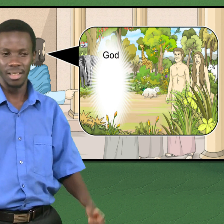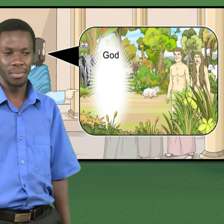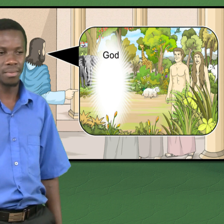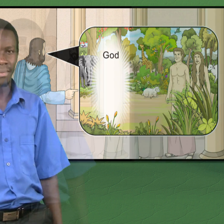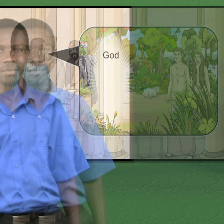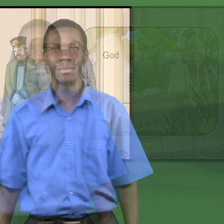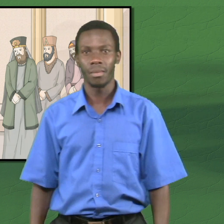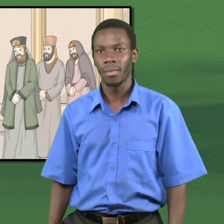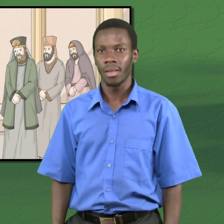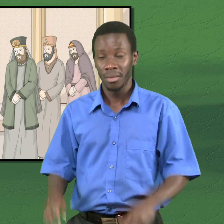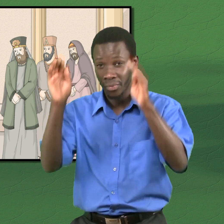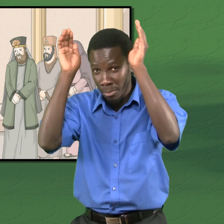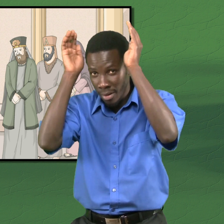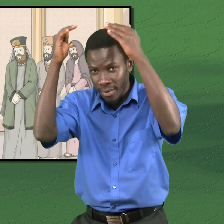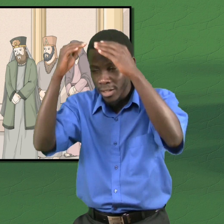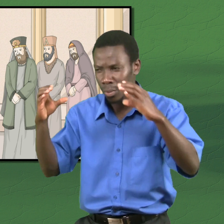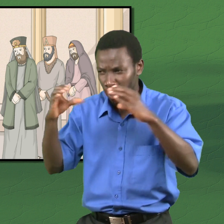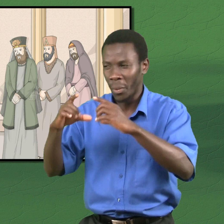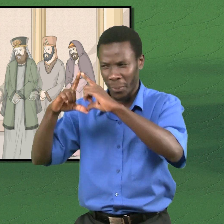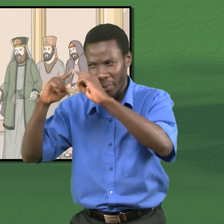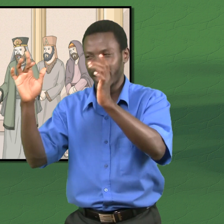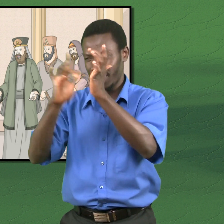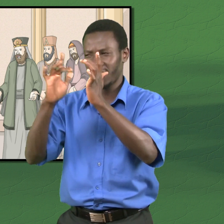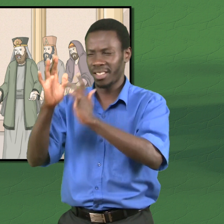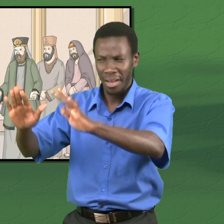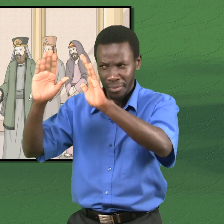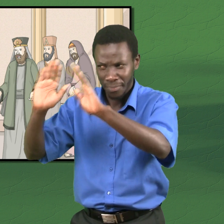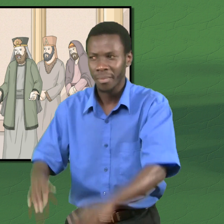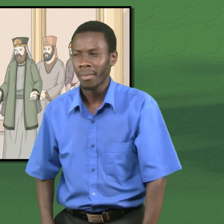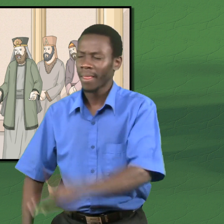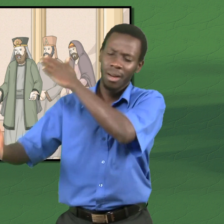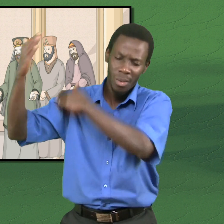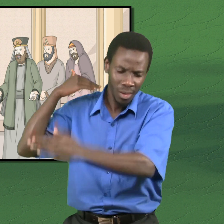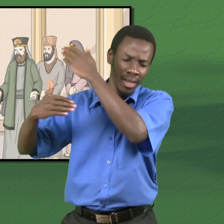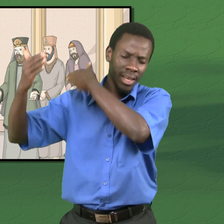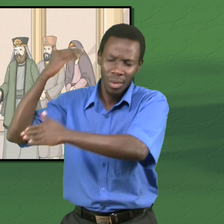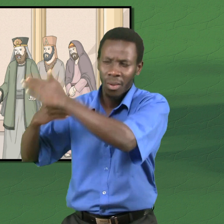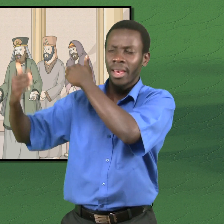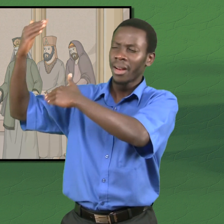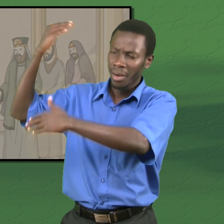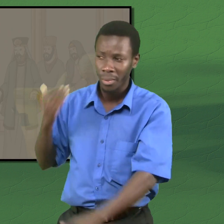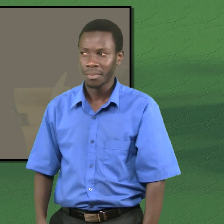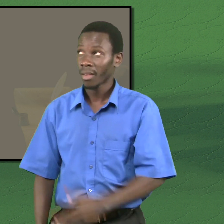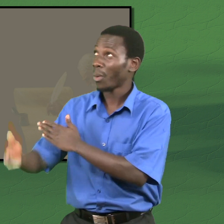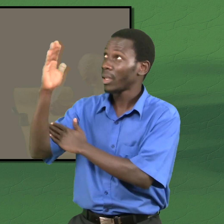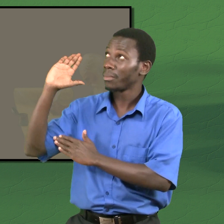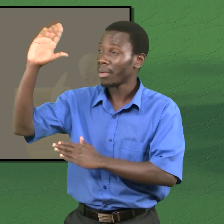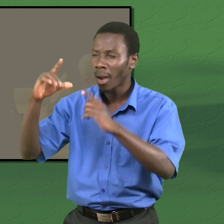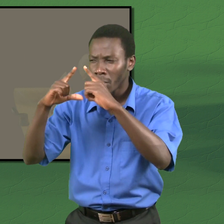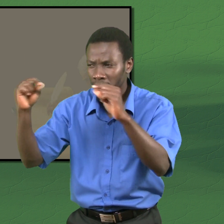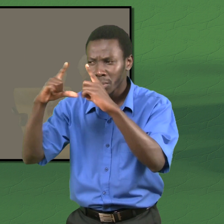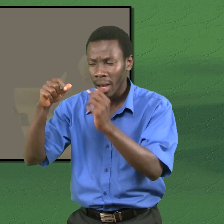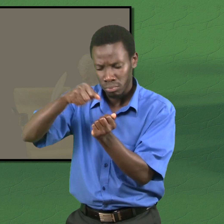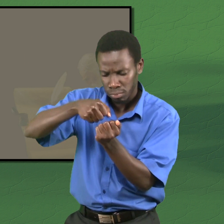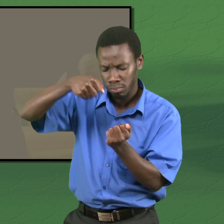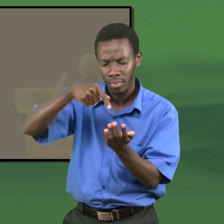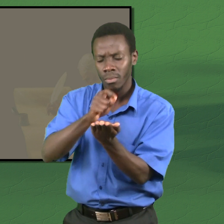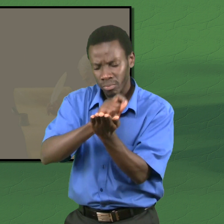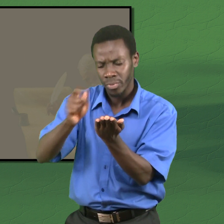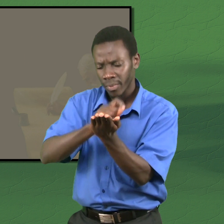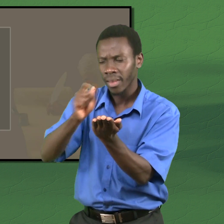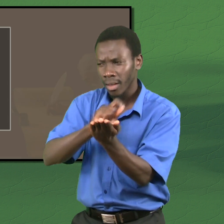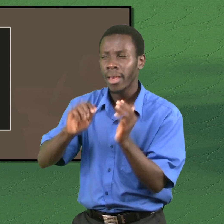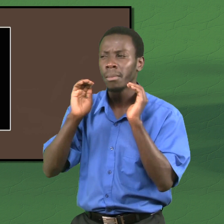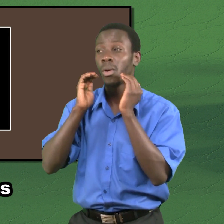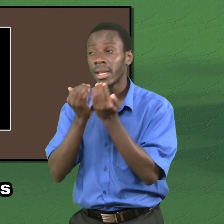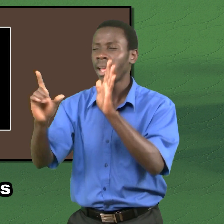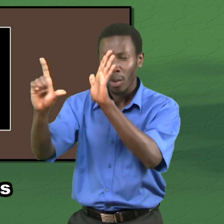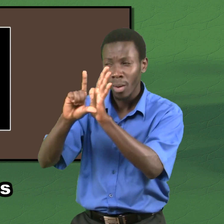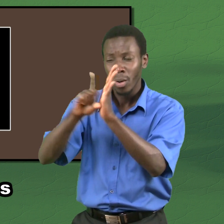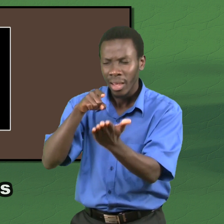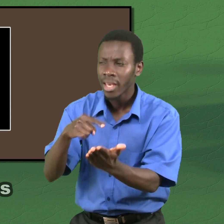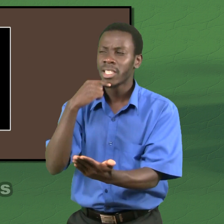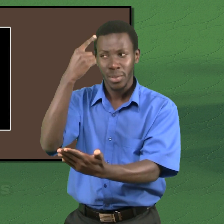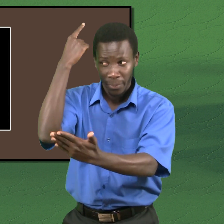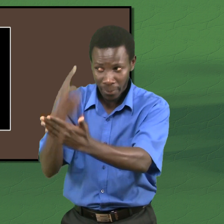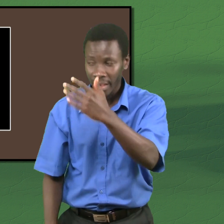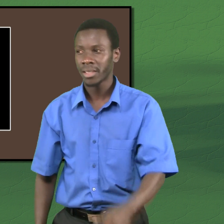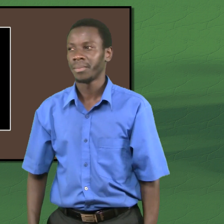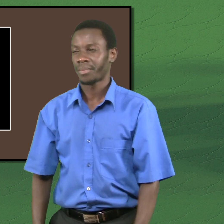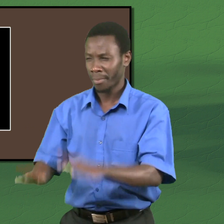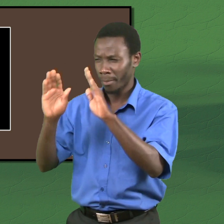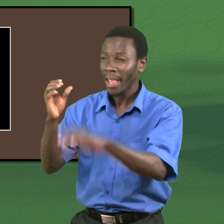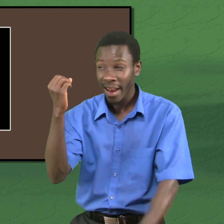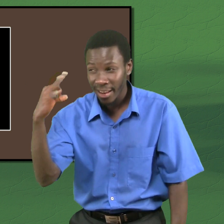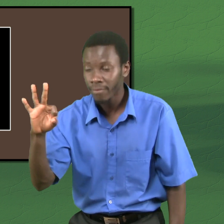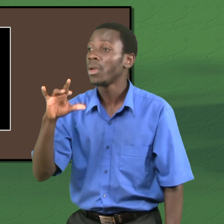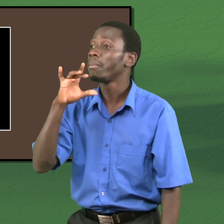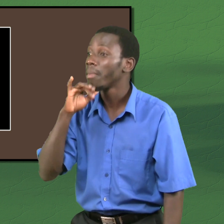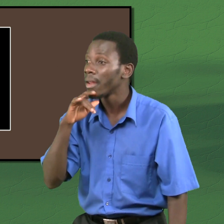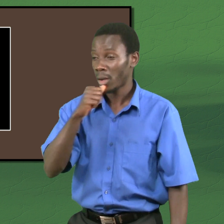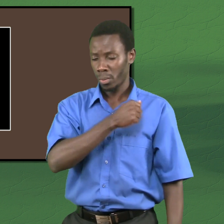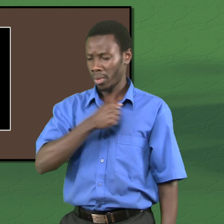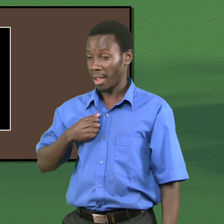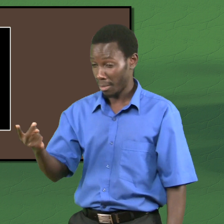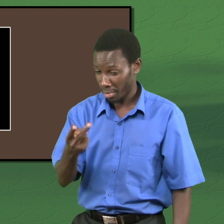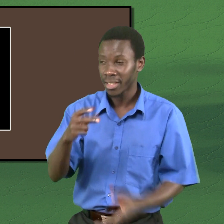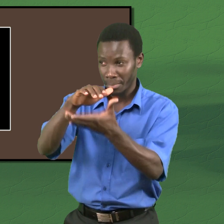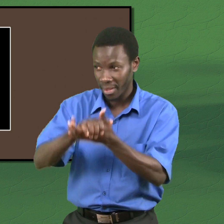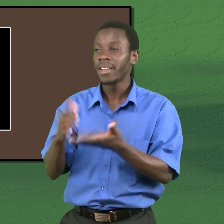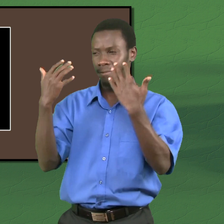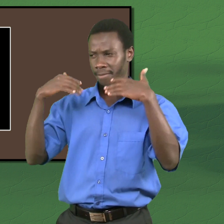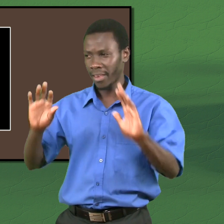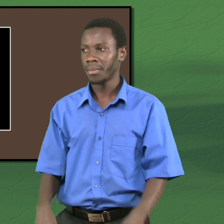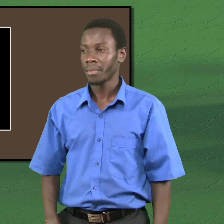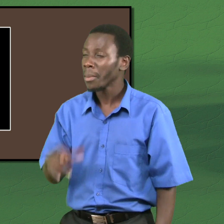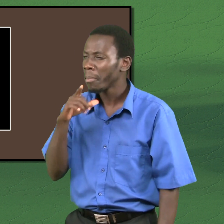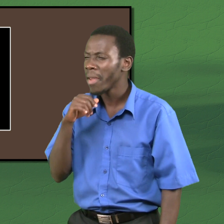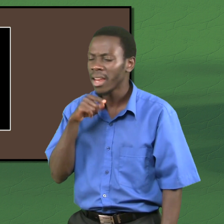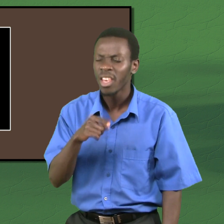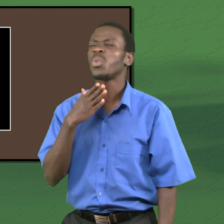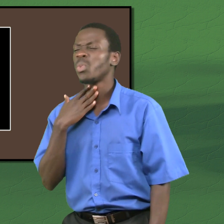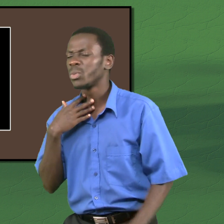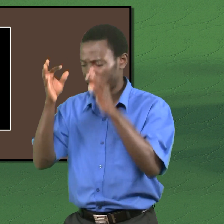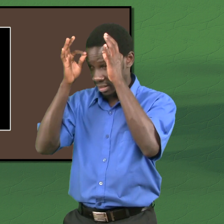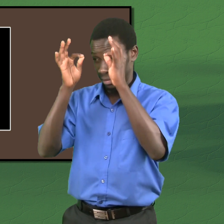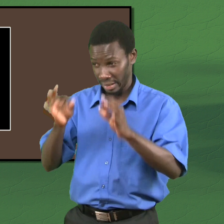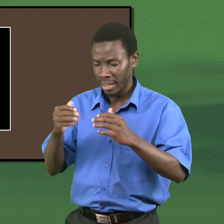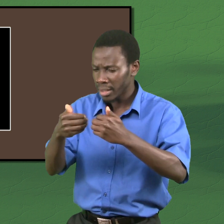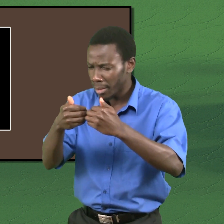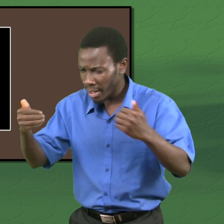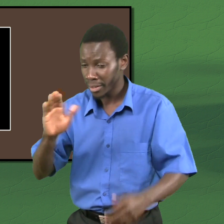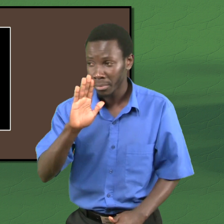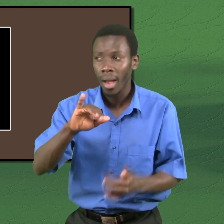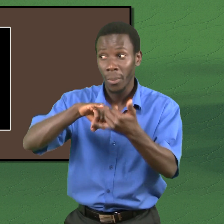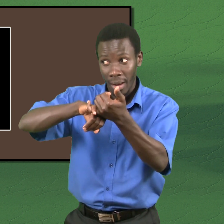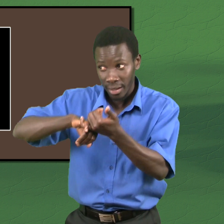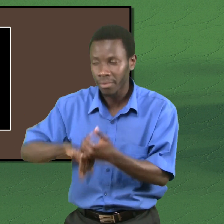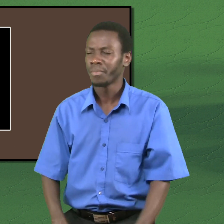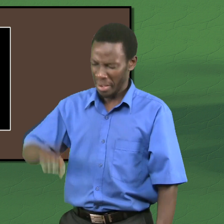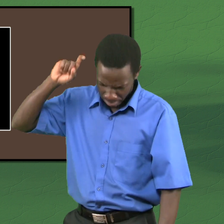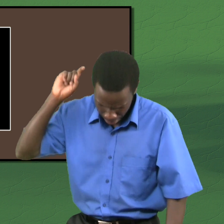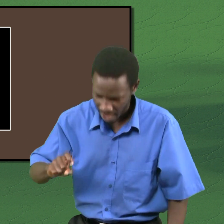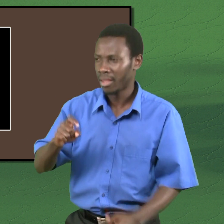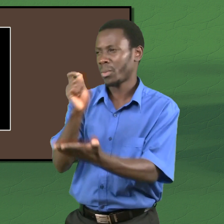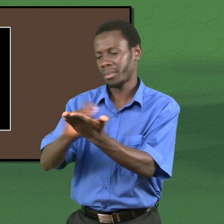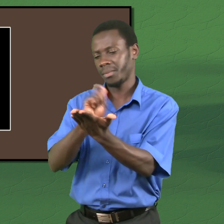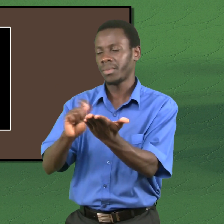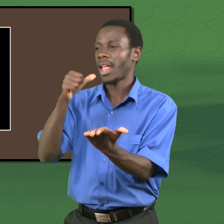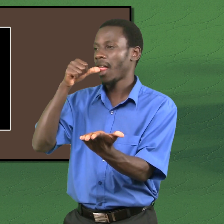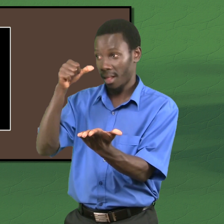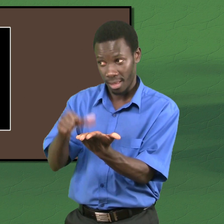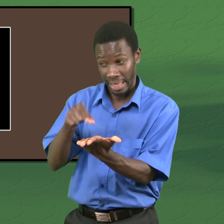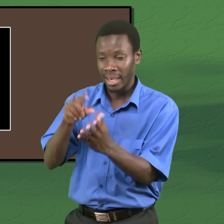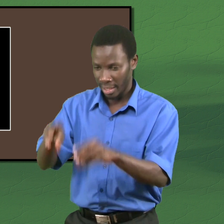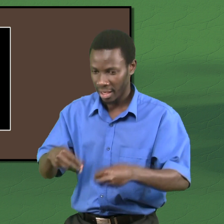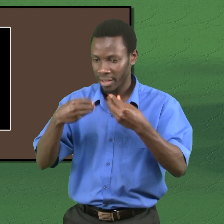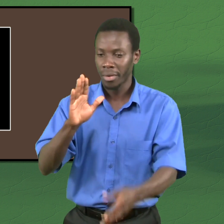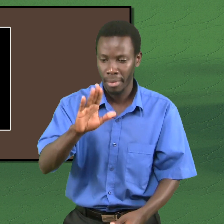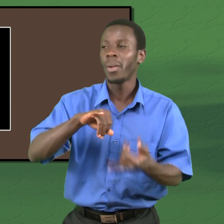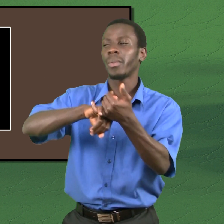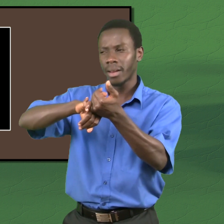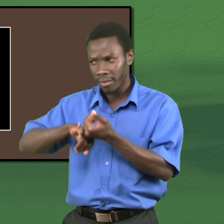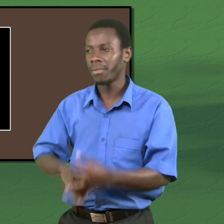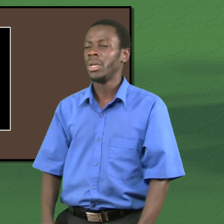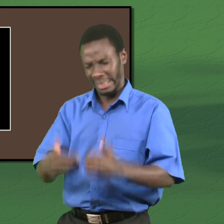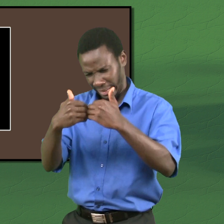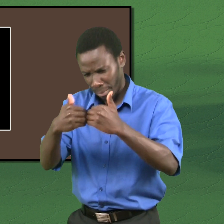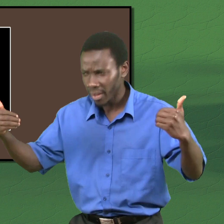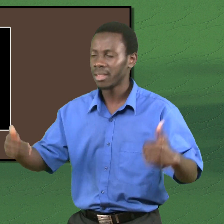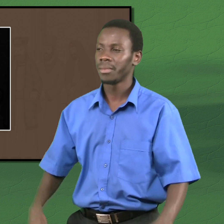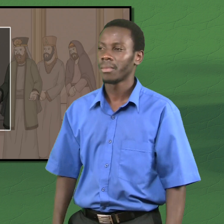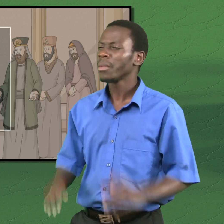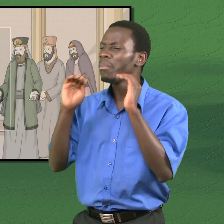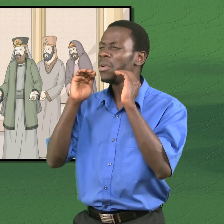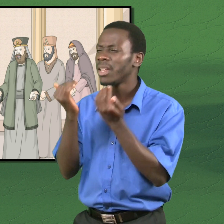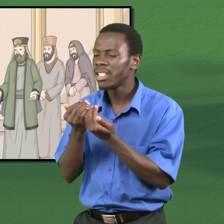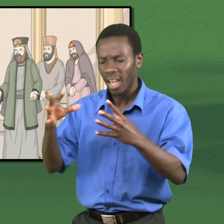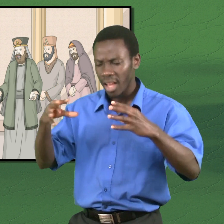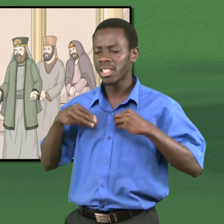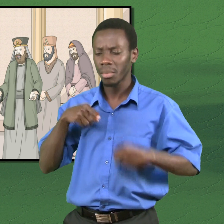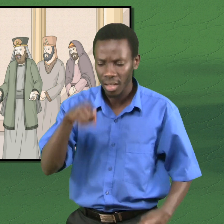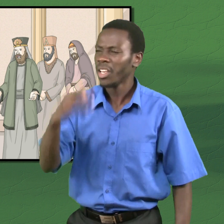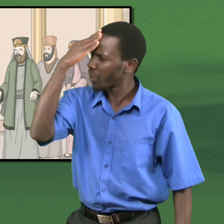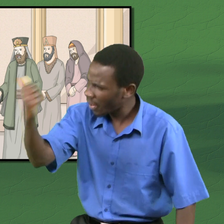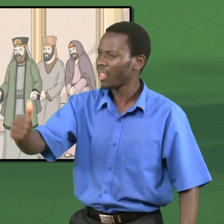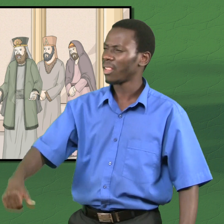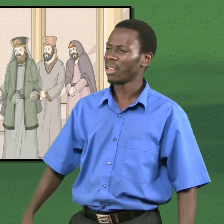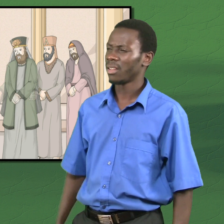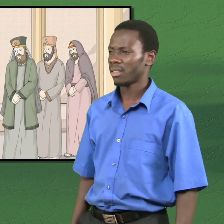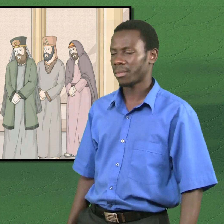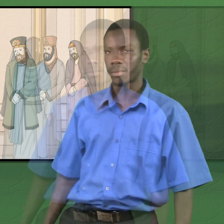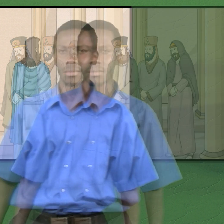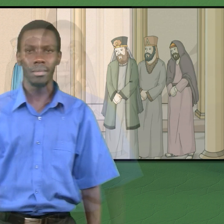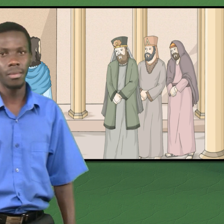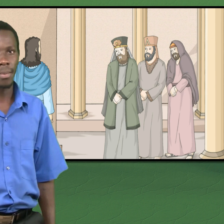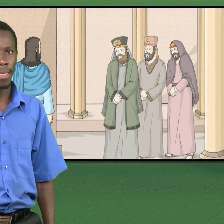“Why then,” they asked, “did Moses order a man to give his wife a certificate of divorce and send her away?”